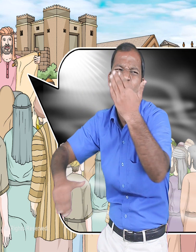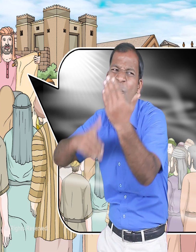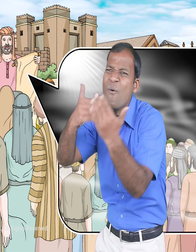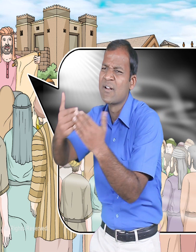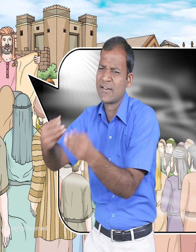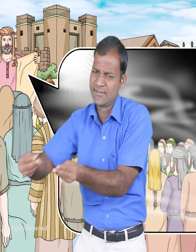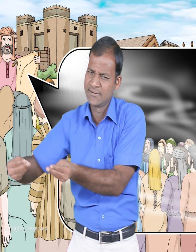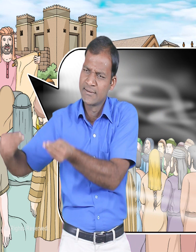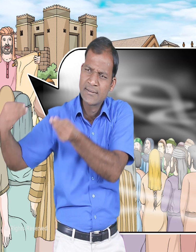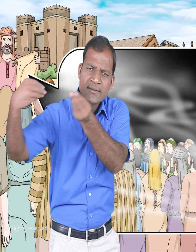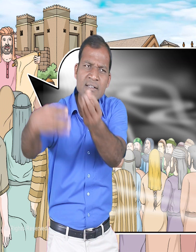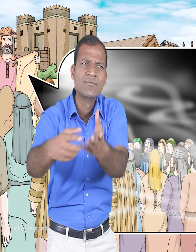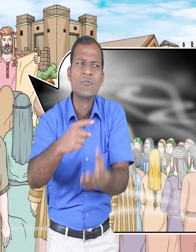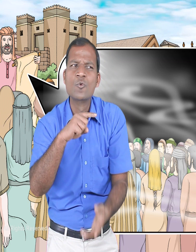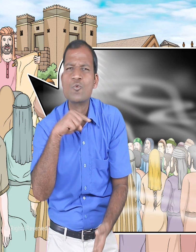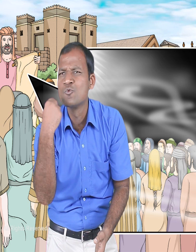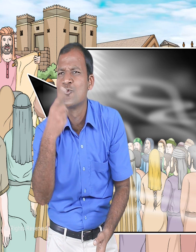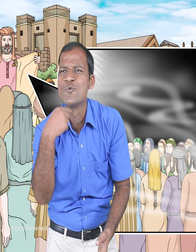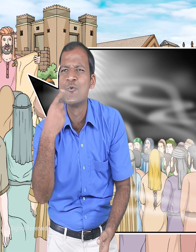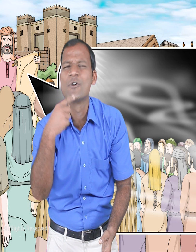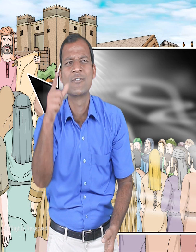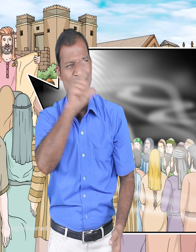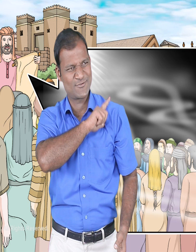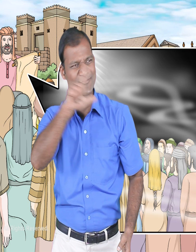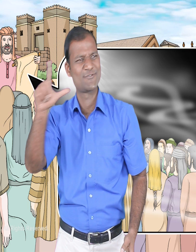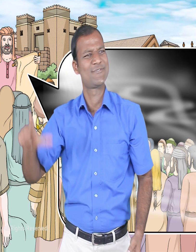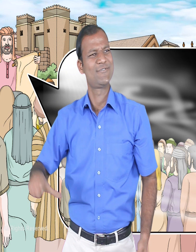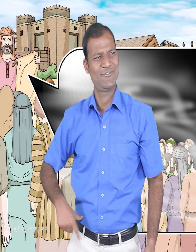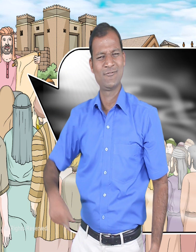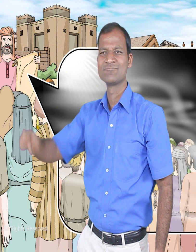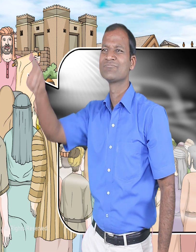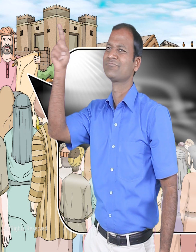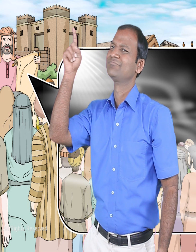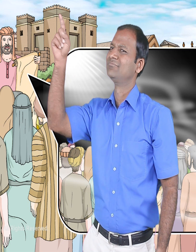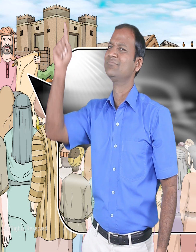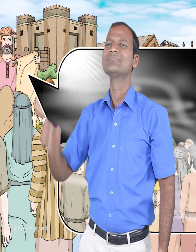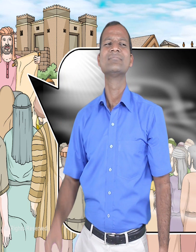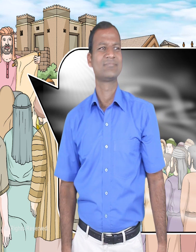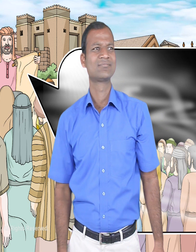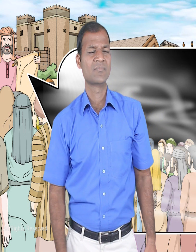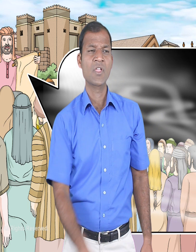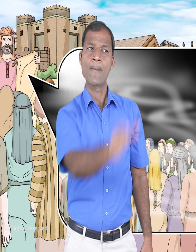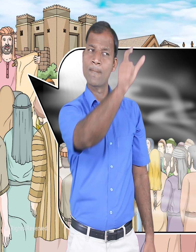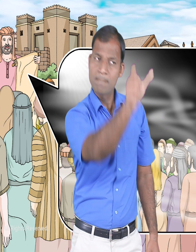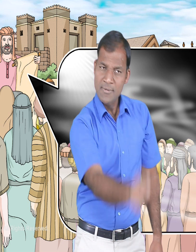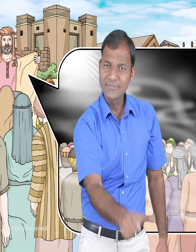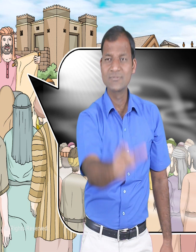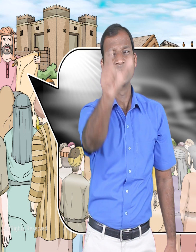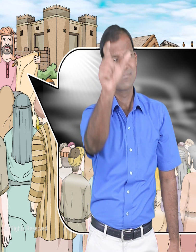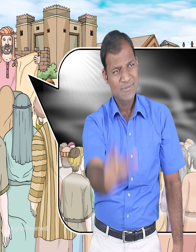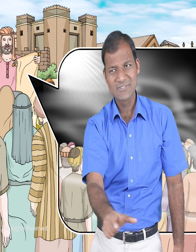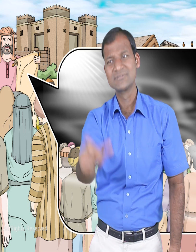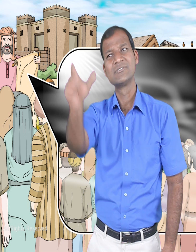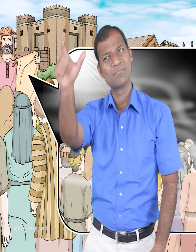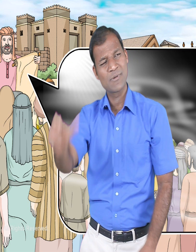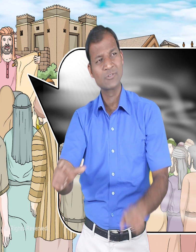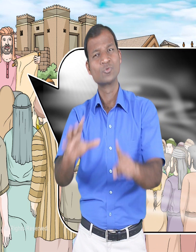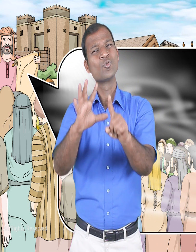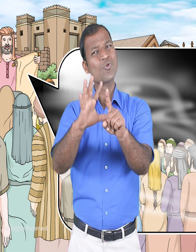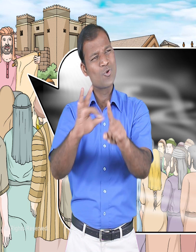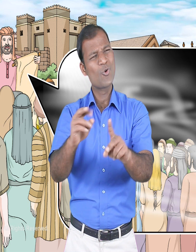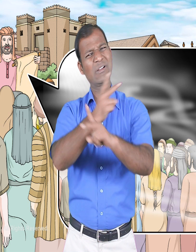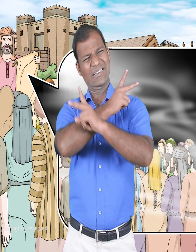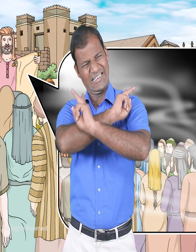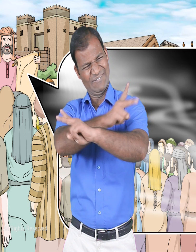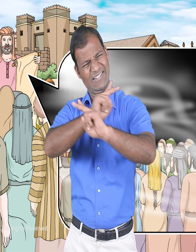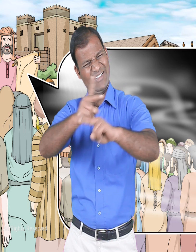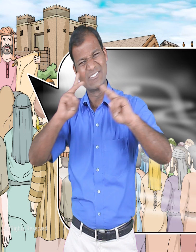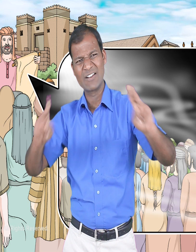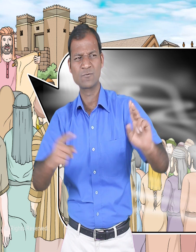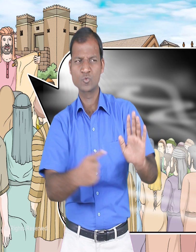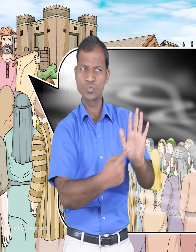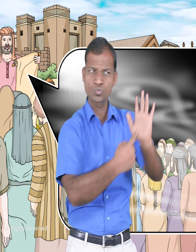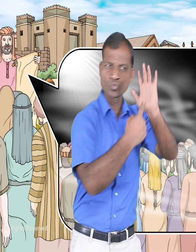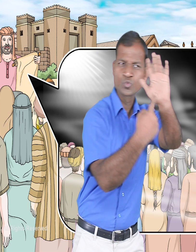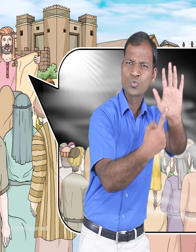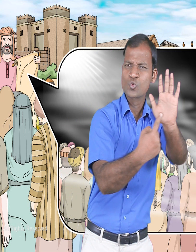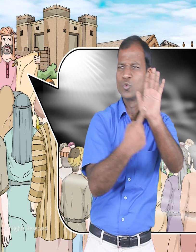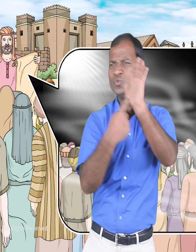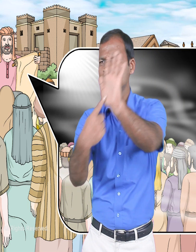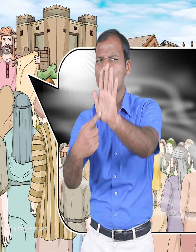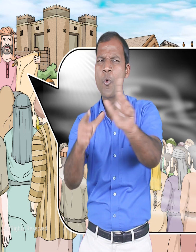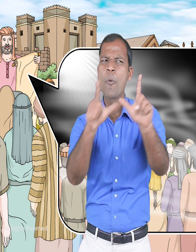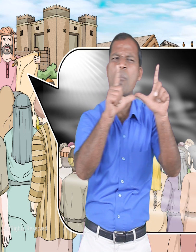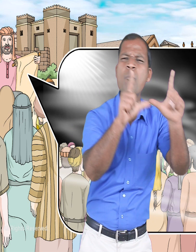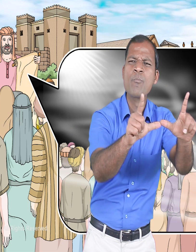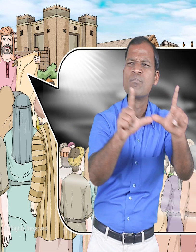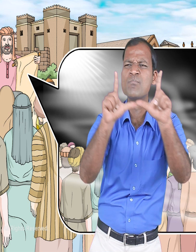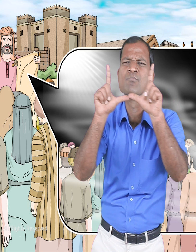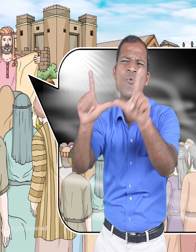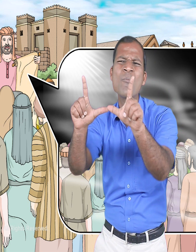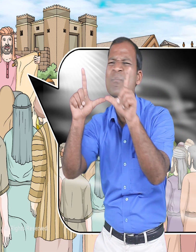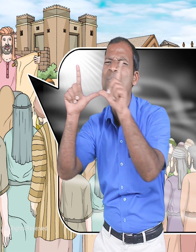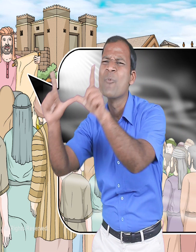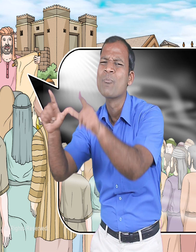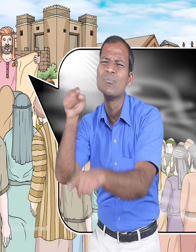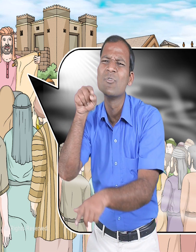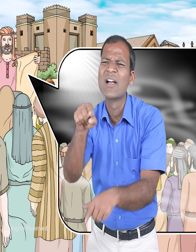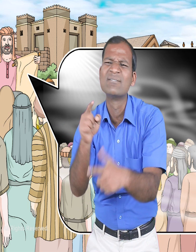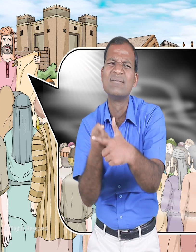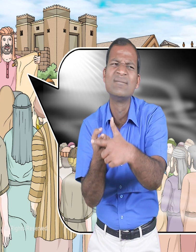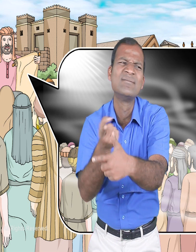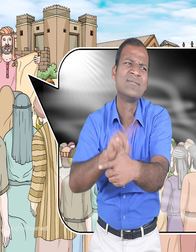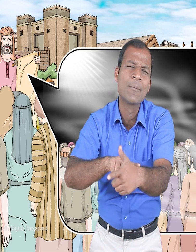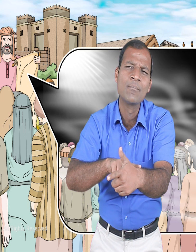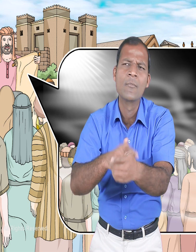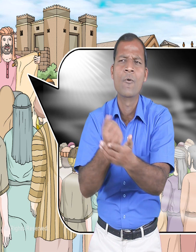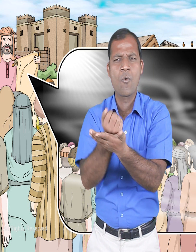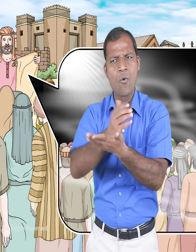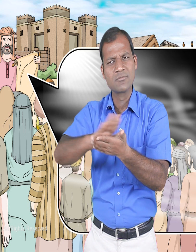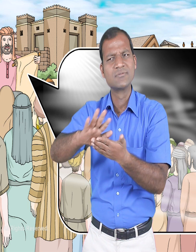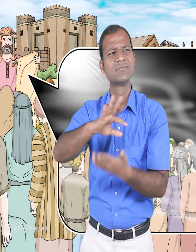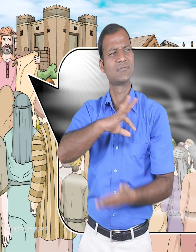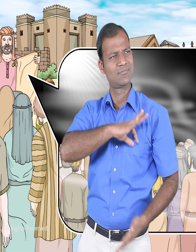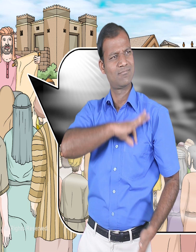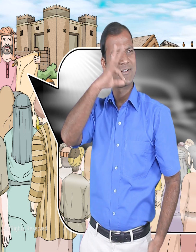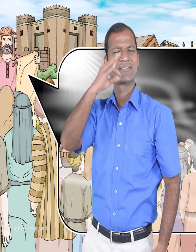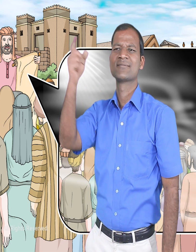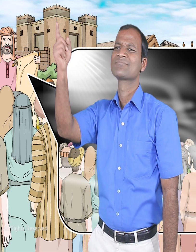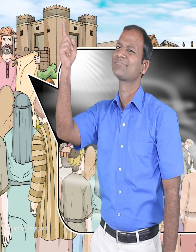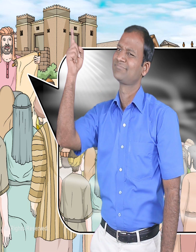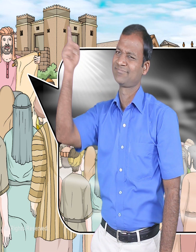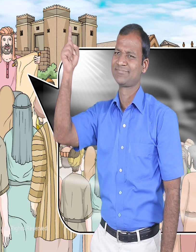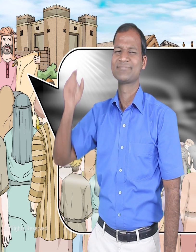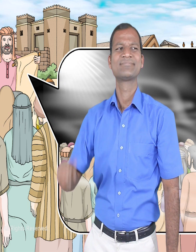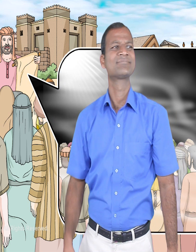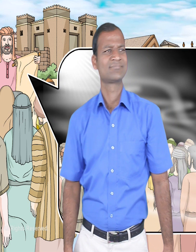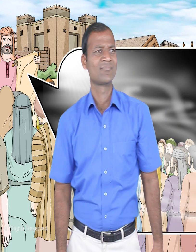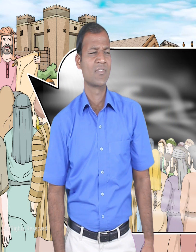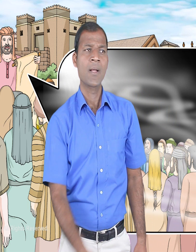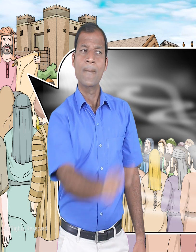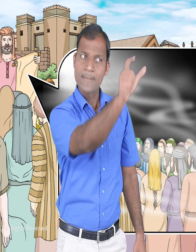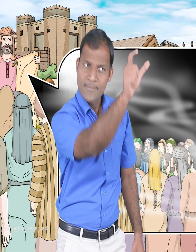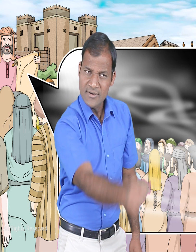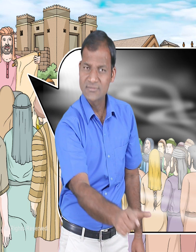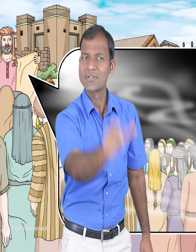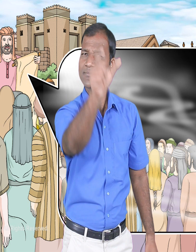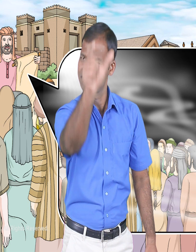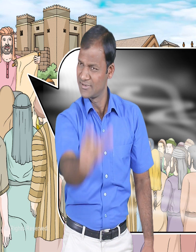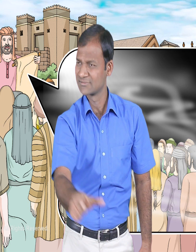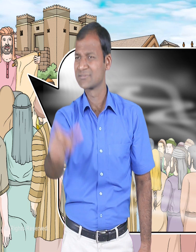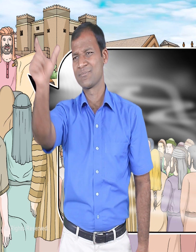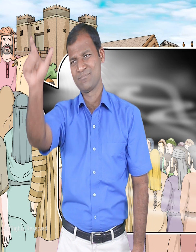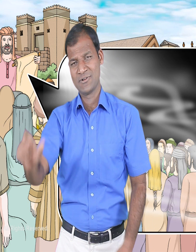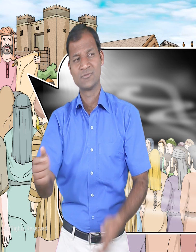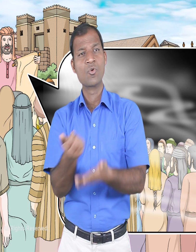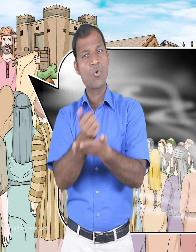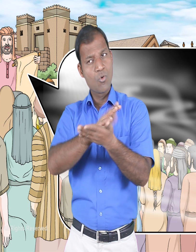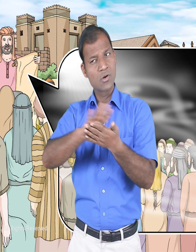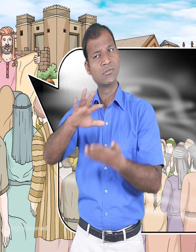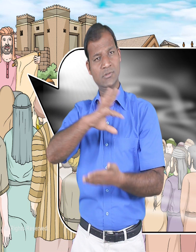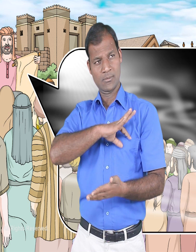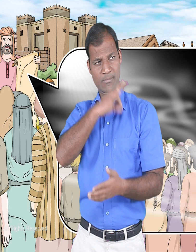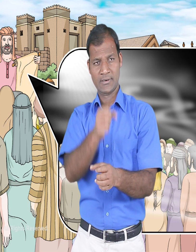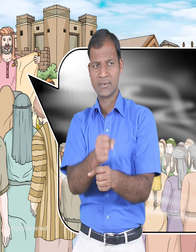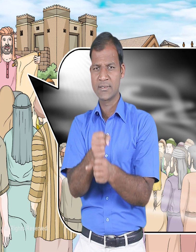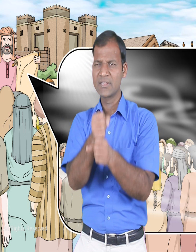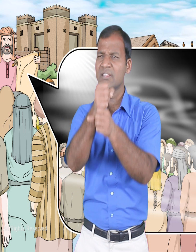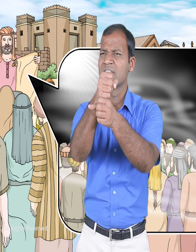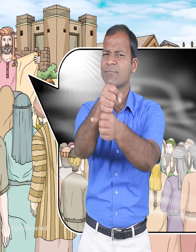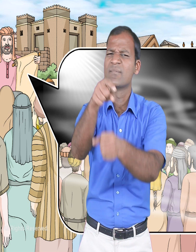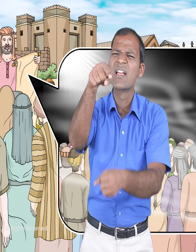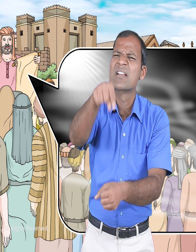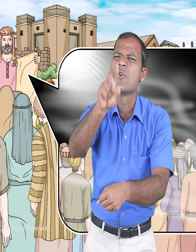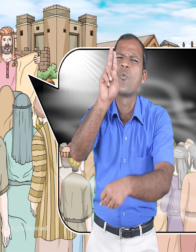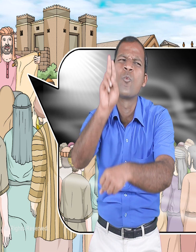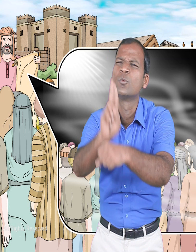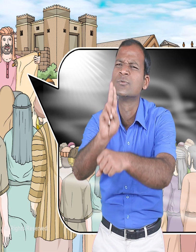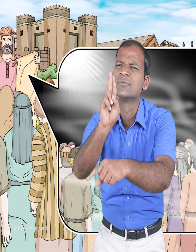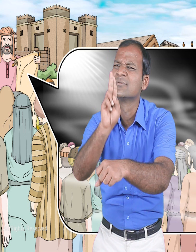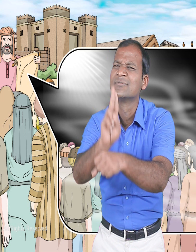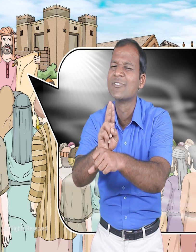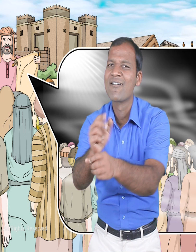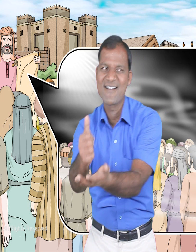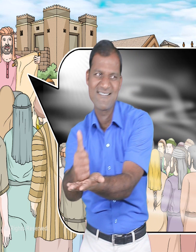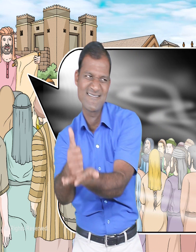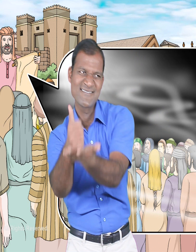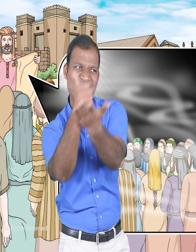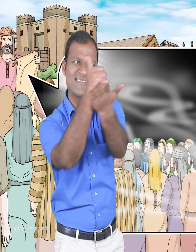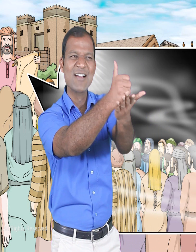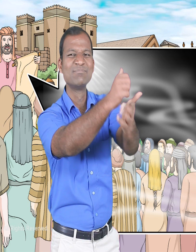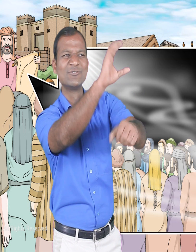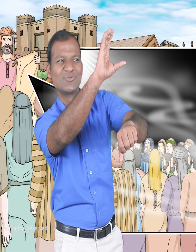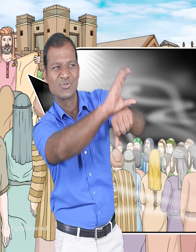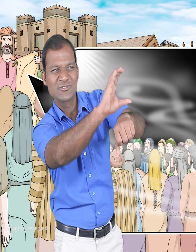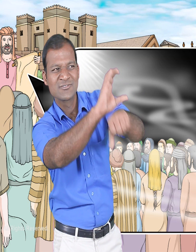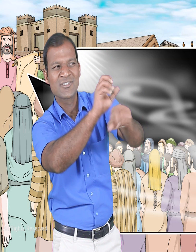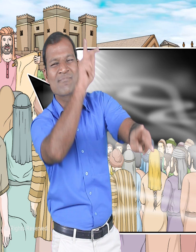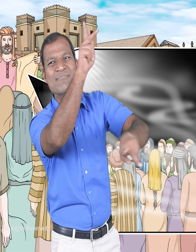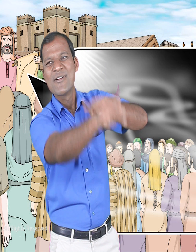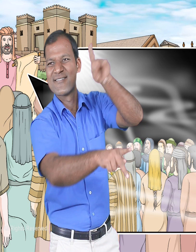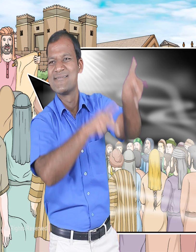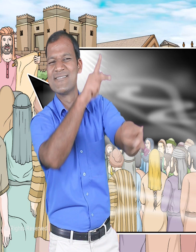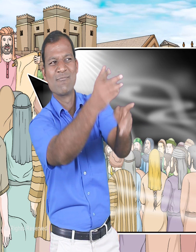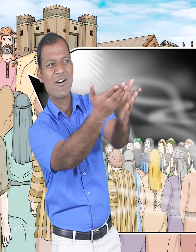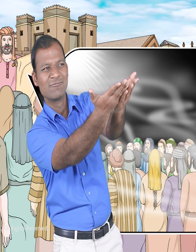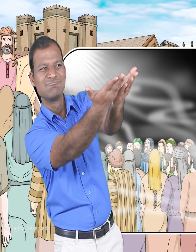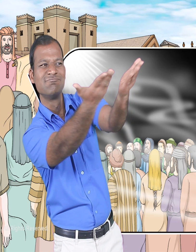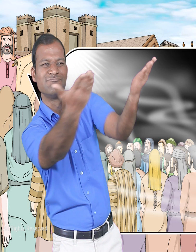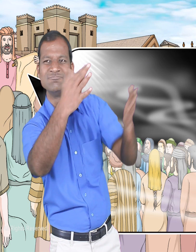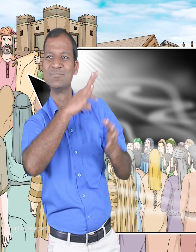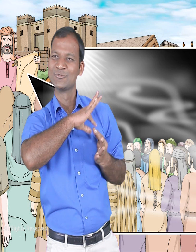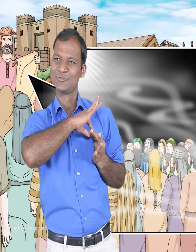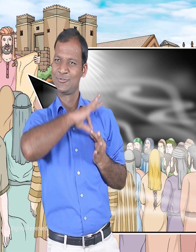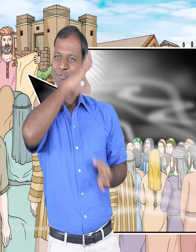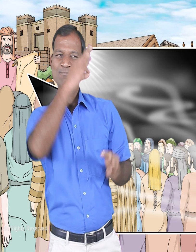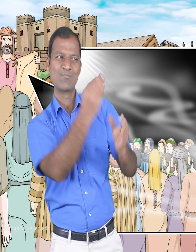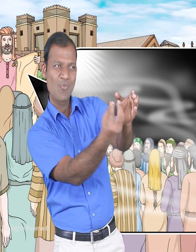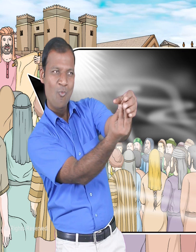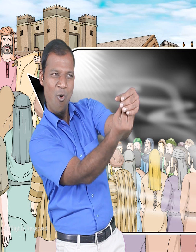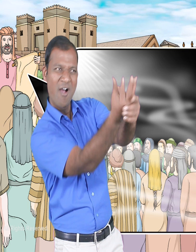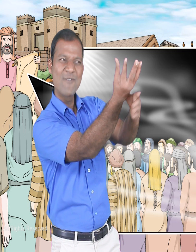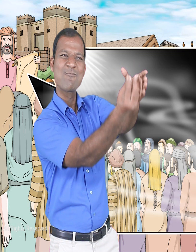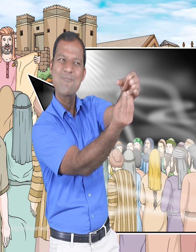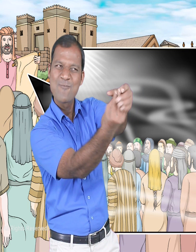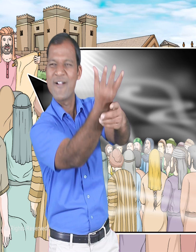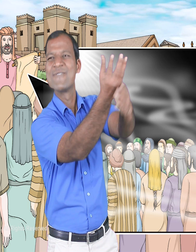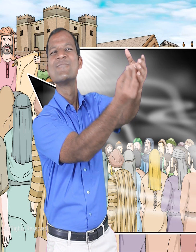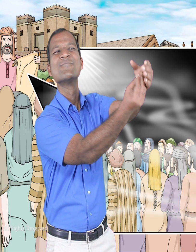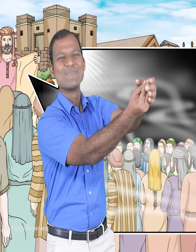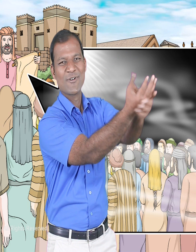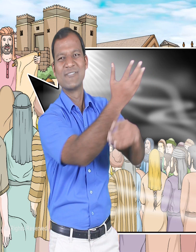Now to each one the manifestation of the Spirit is given for the common good.